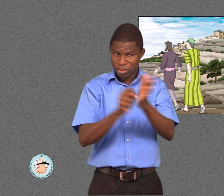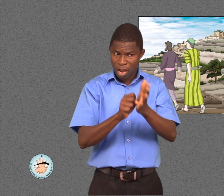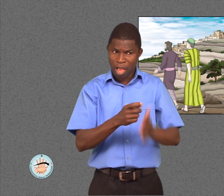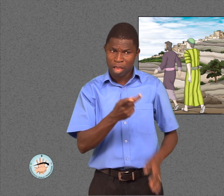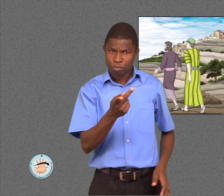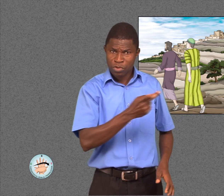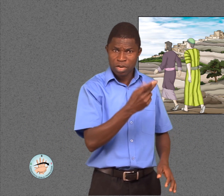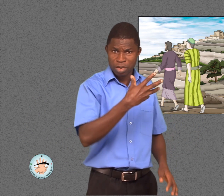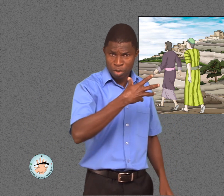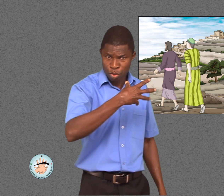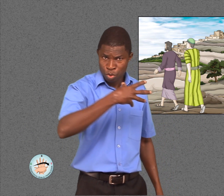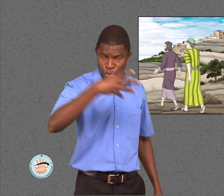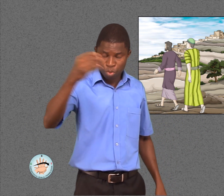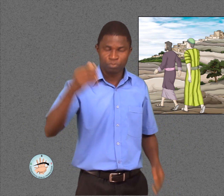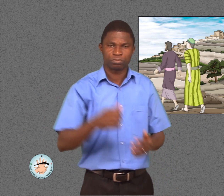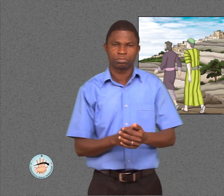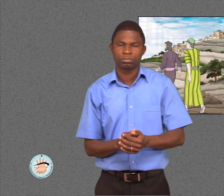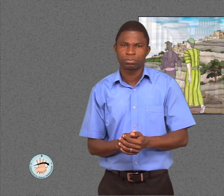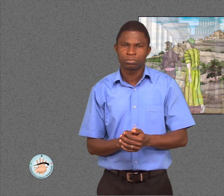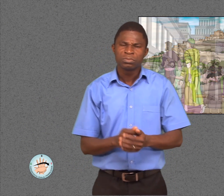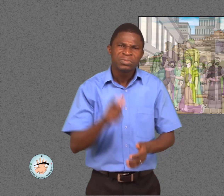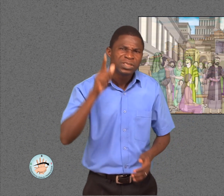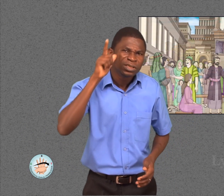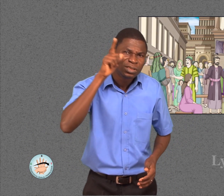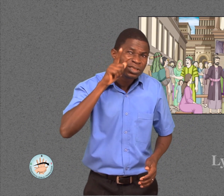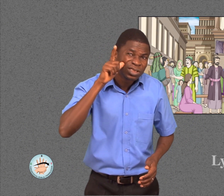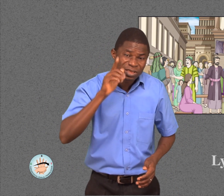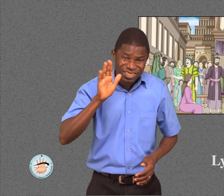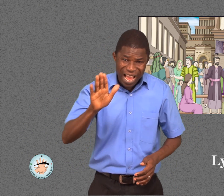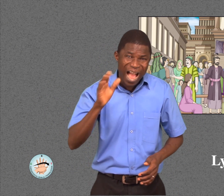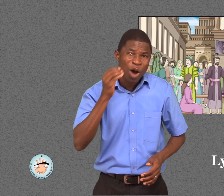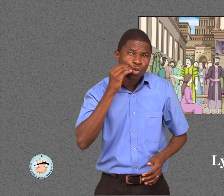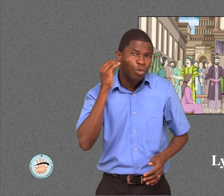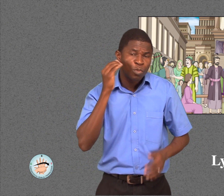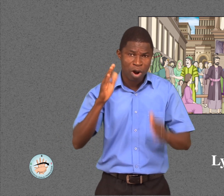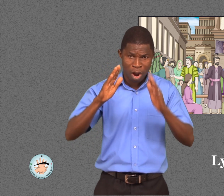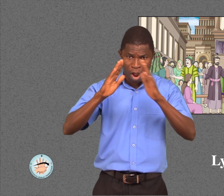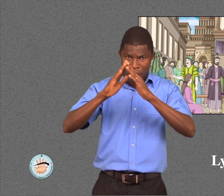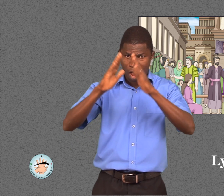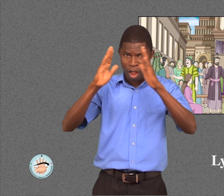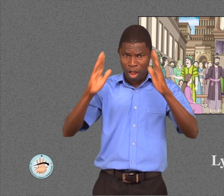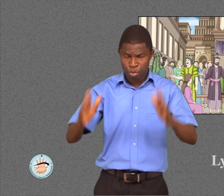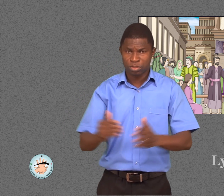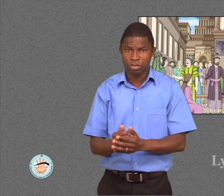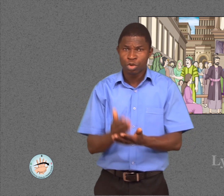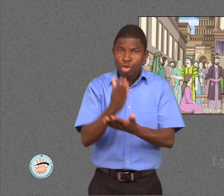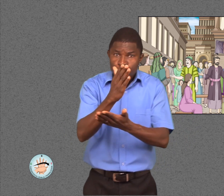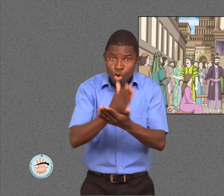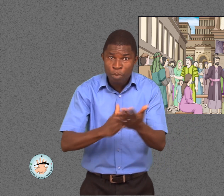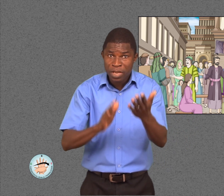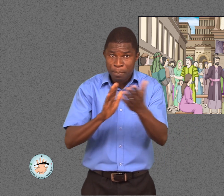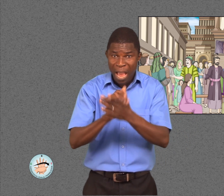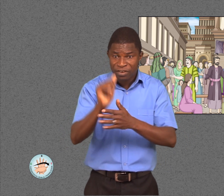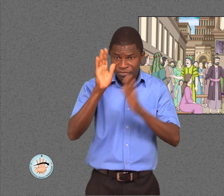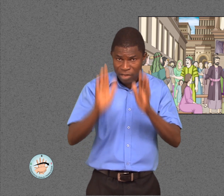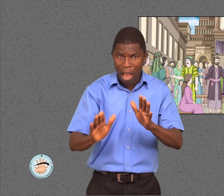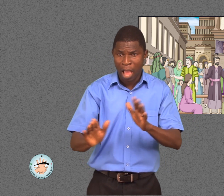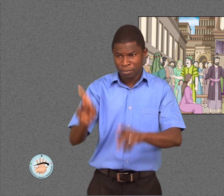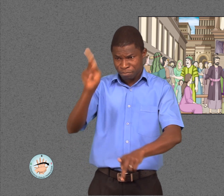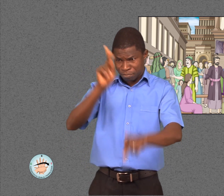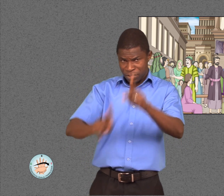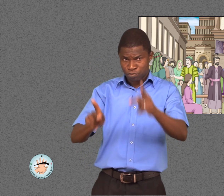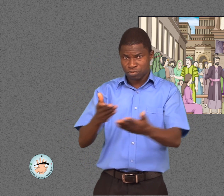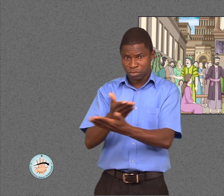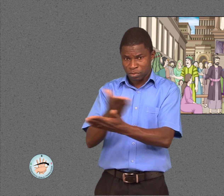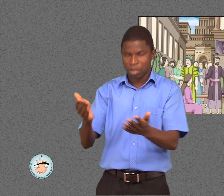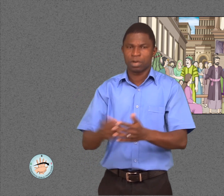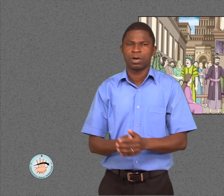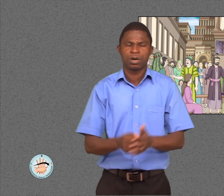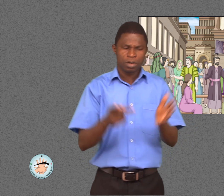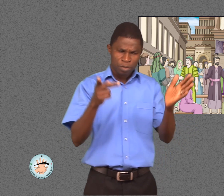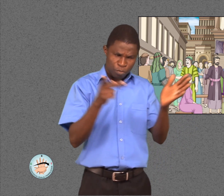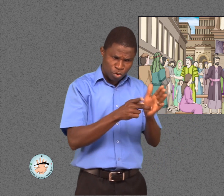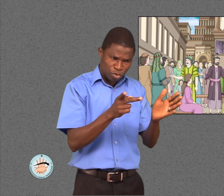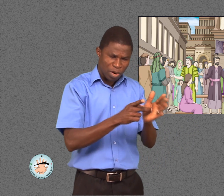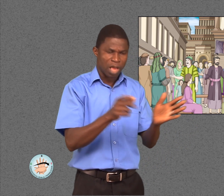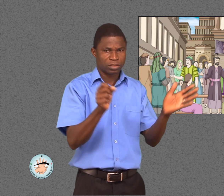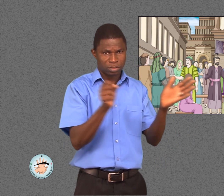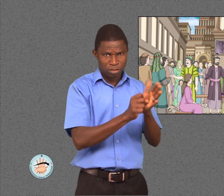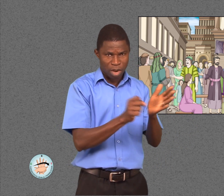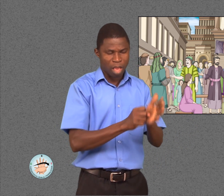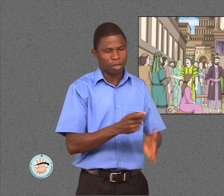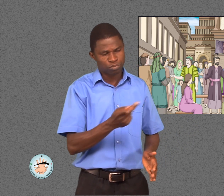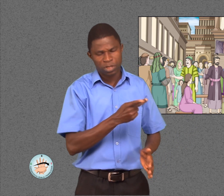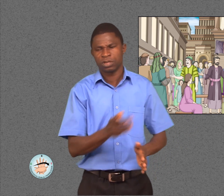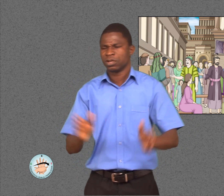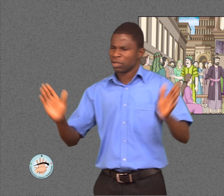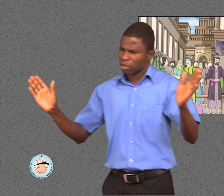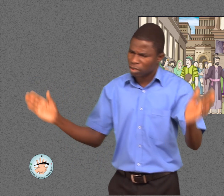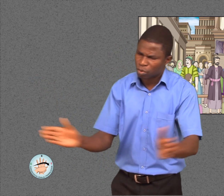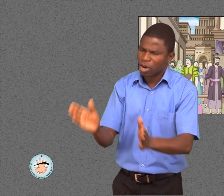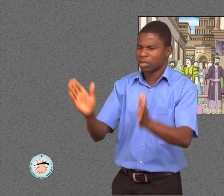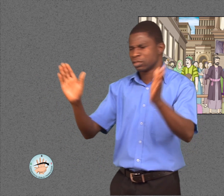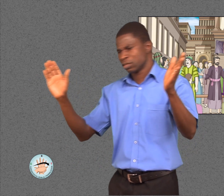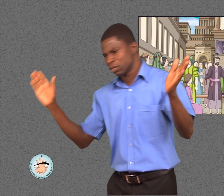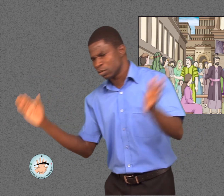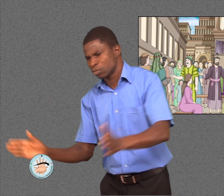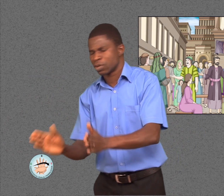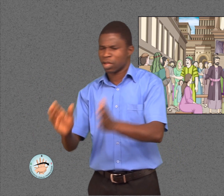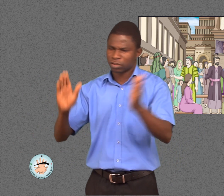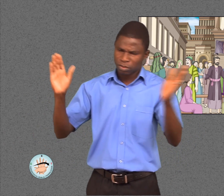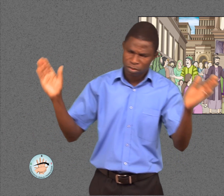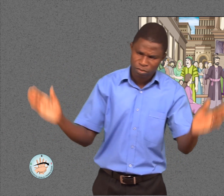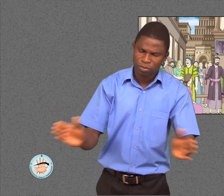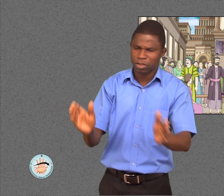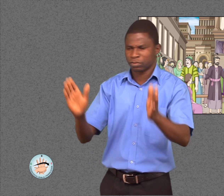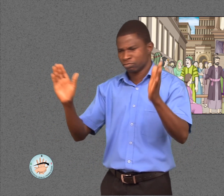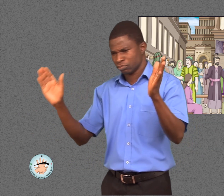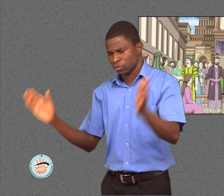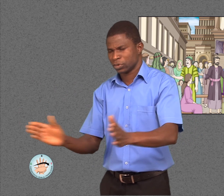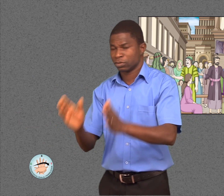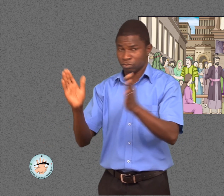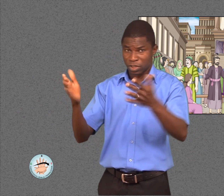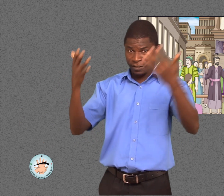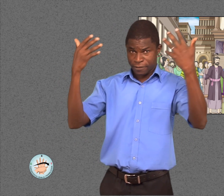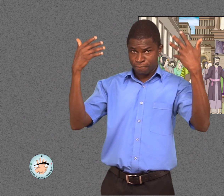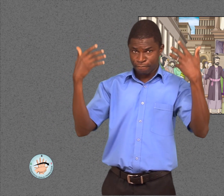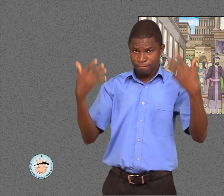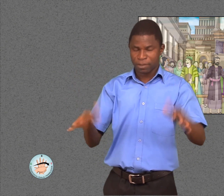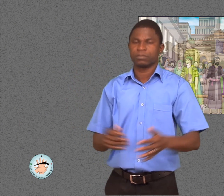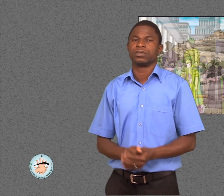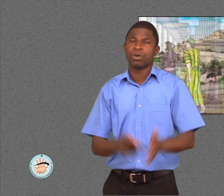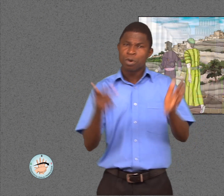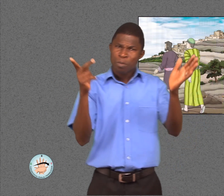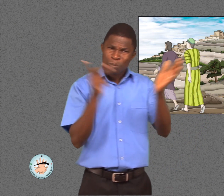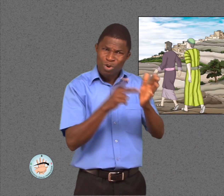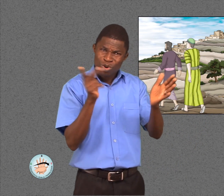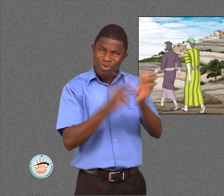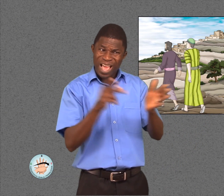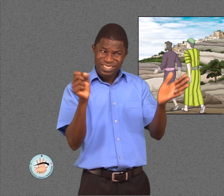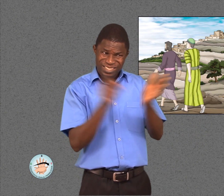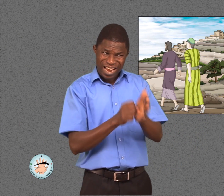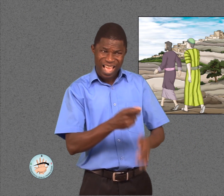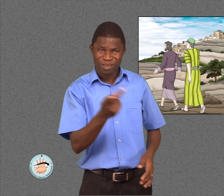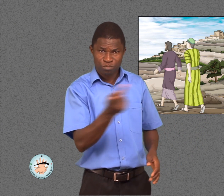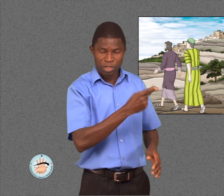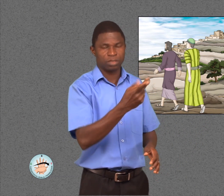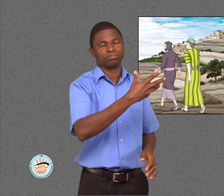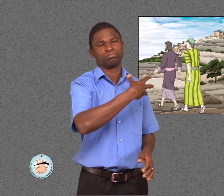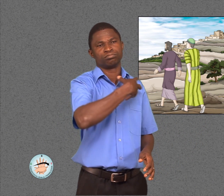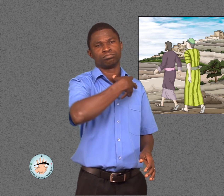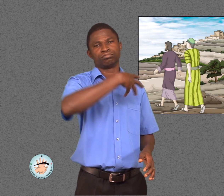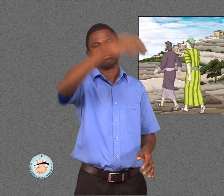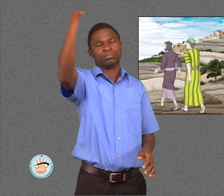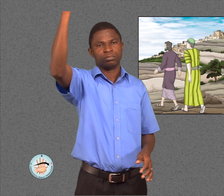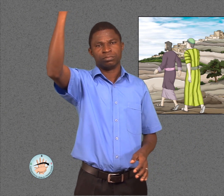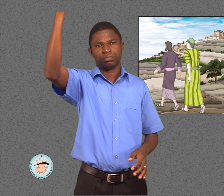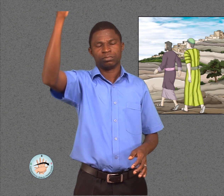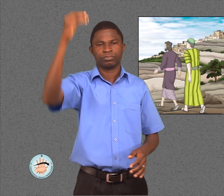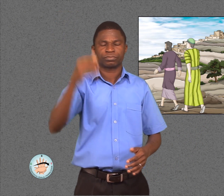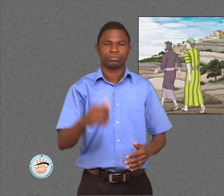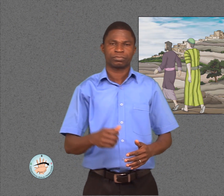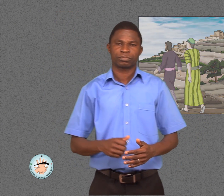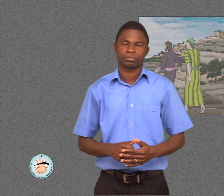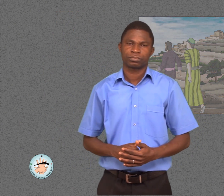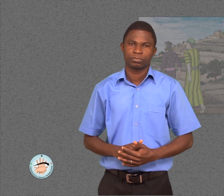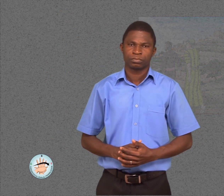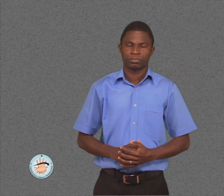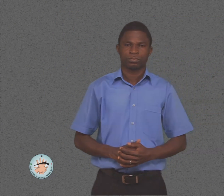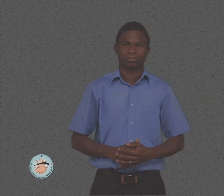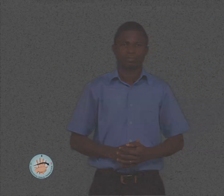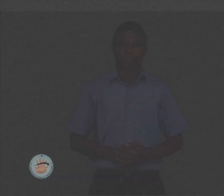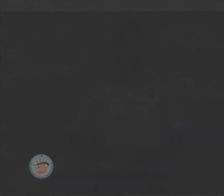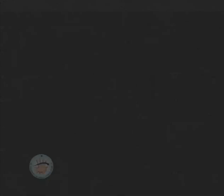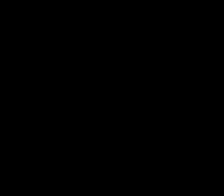After Paul and Silas came out of the prison, they went to Lydia’s house to see the brothers and encourage them. Then they left the city.